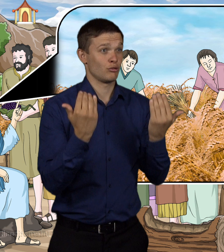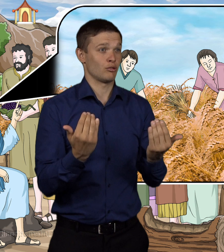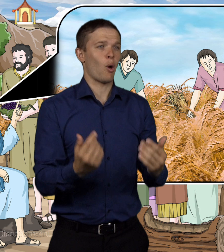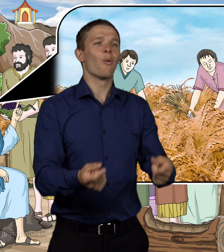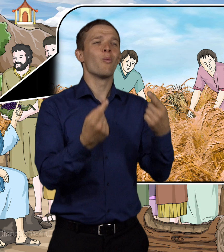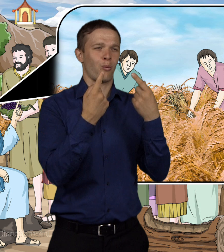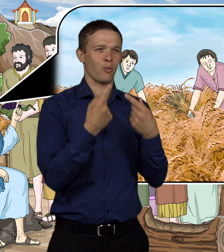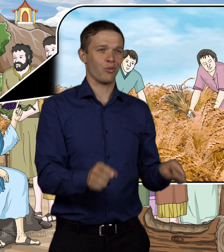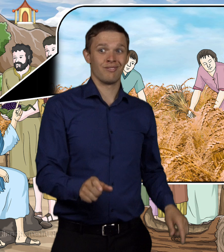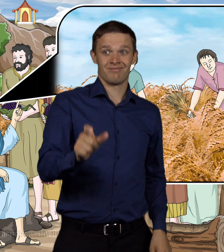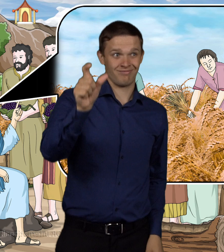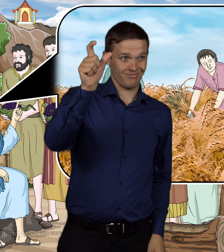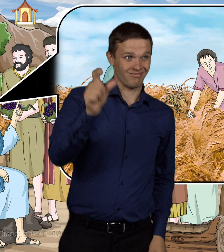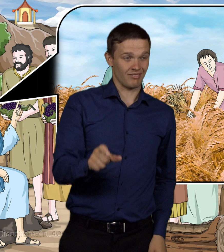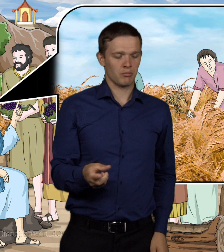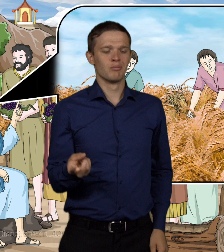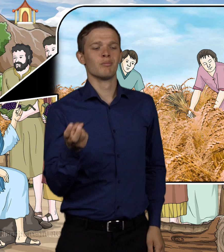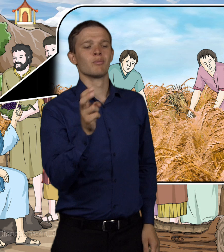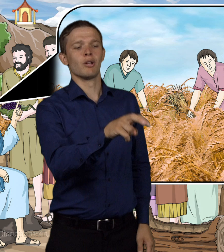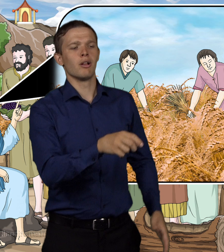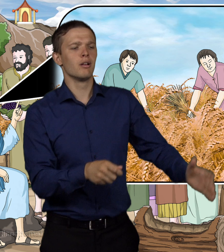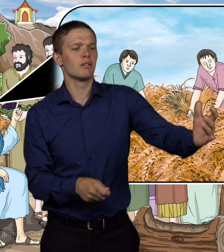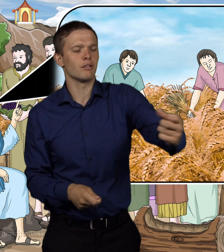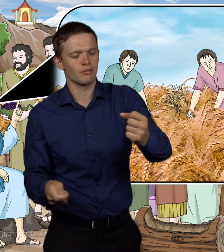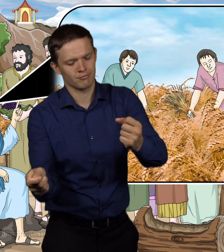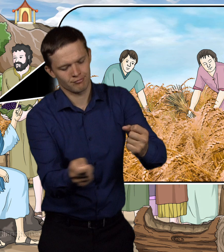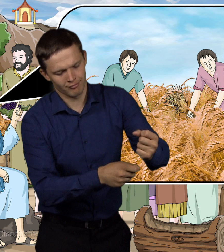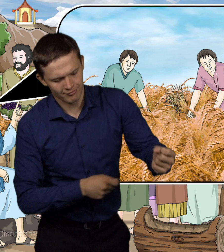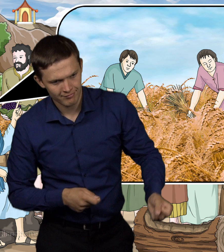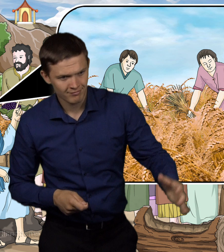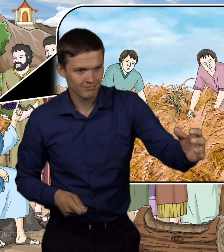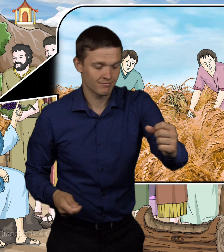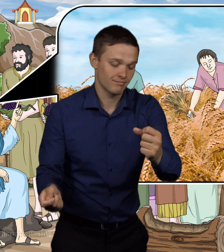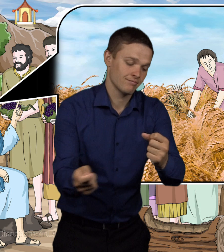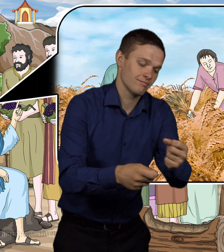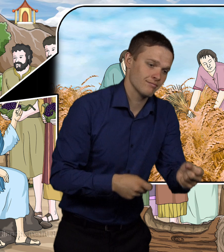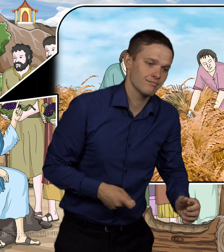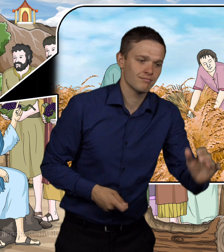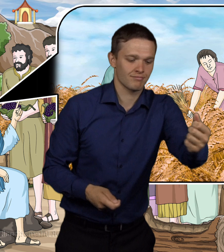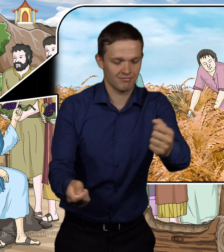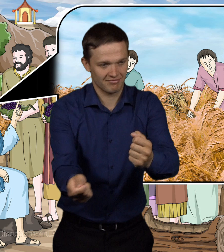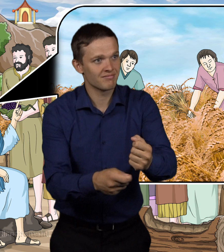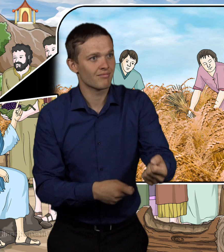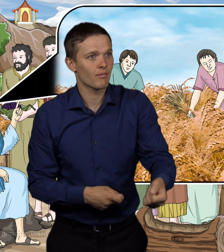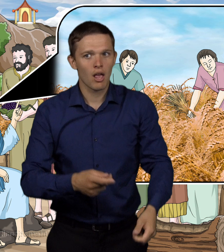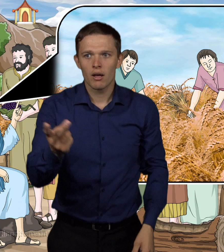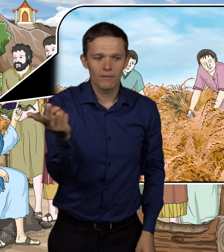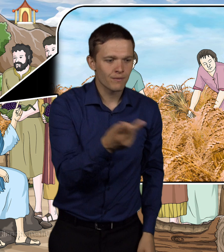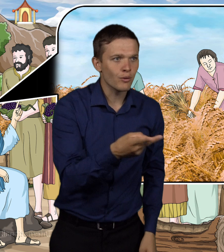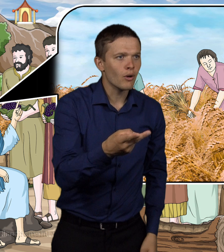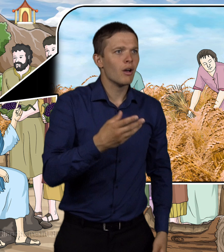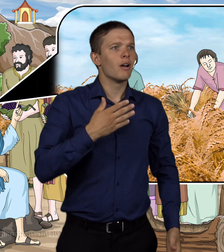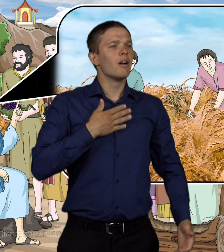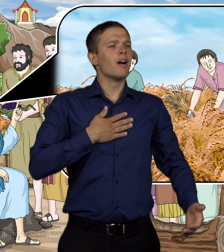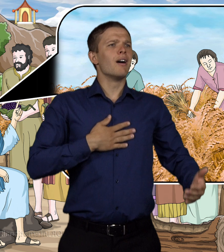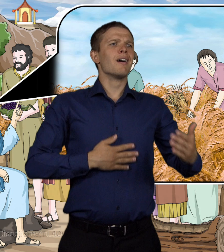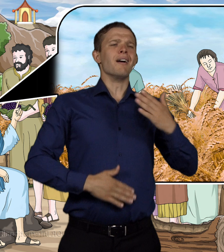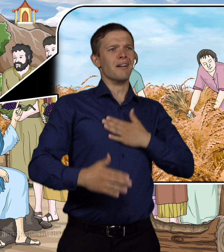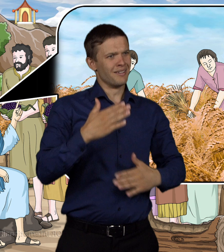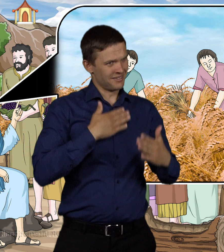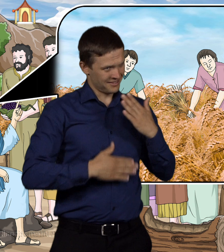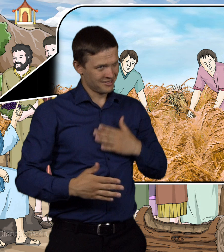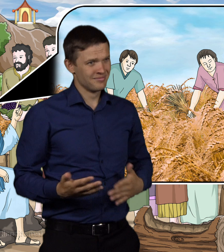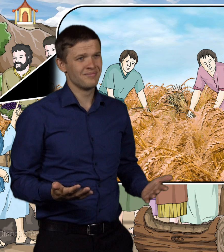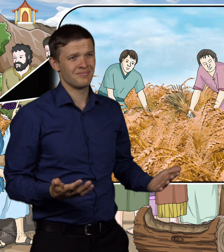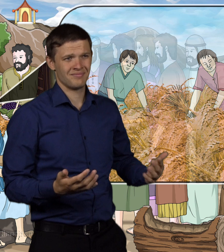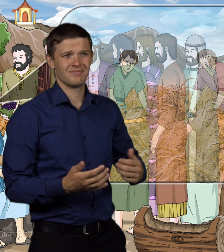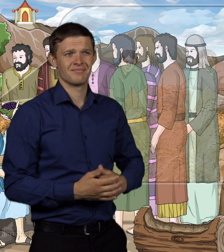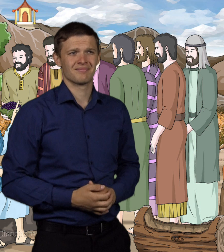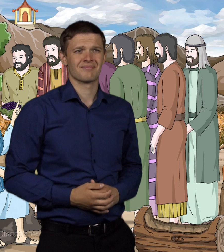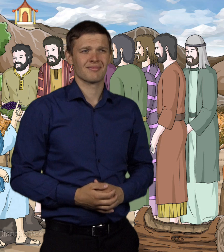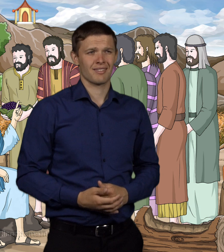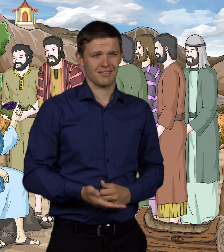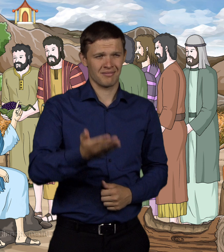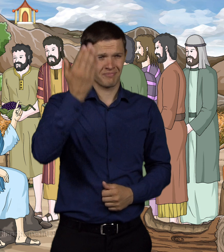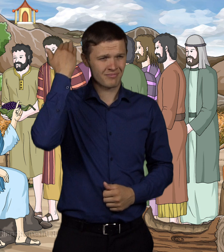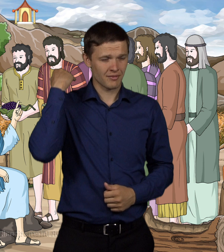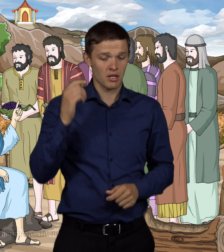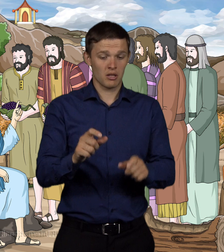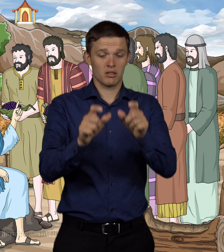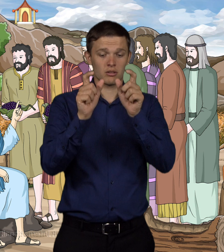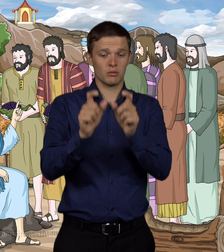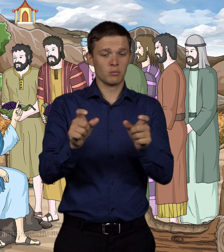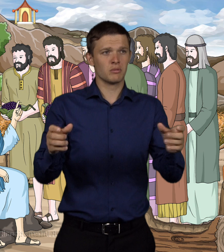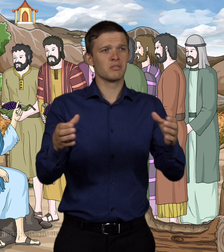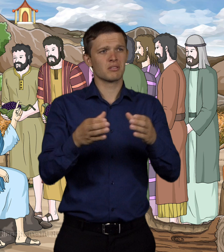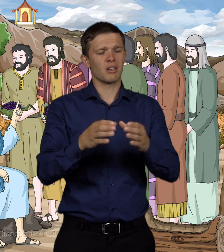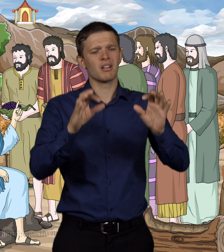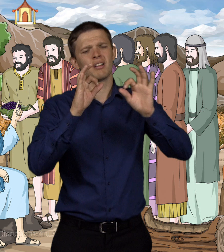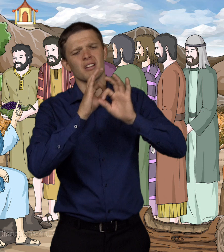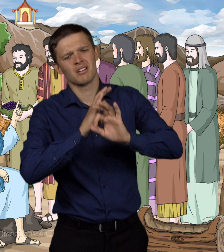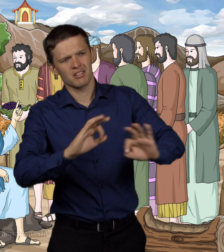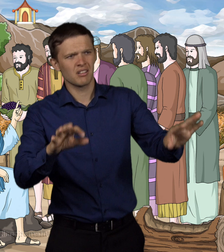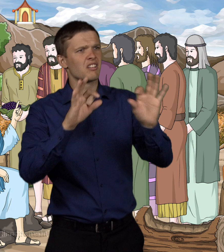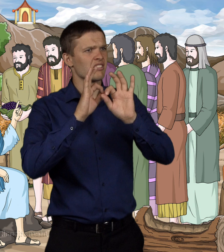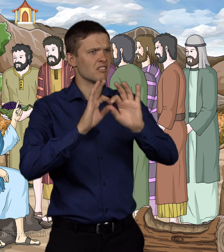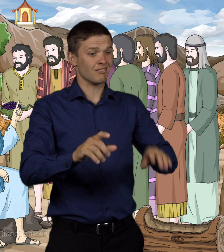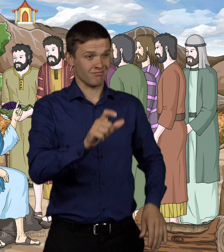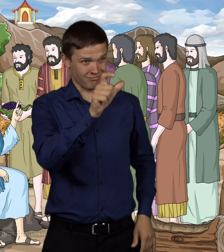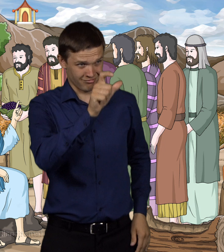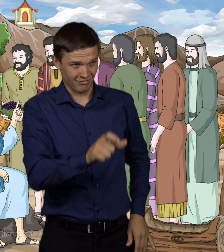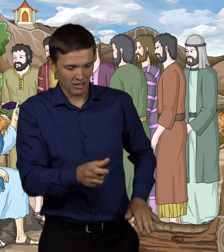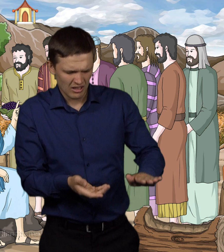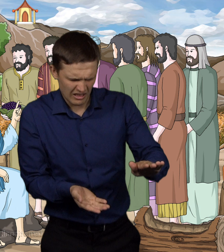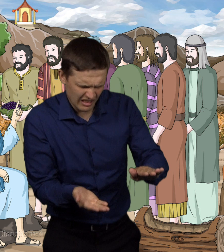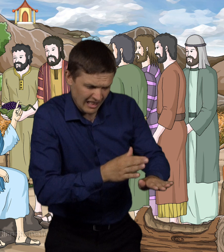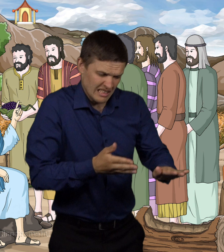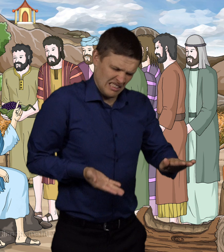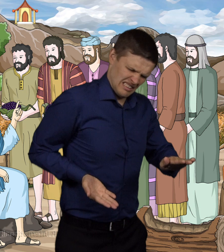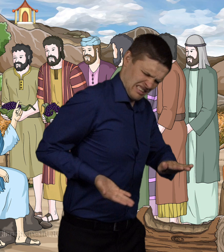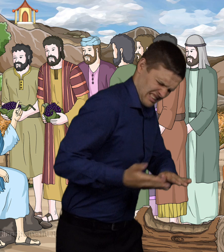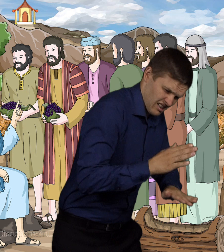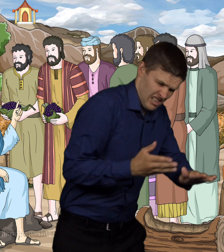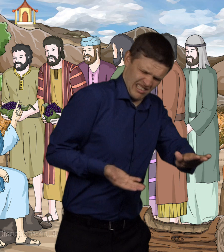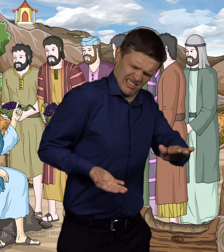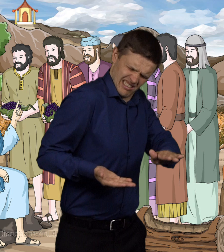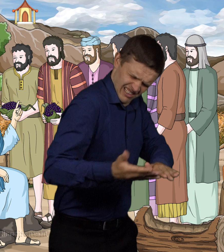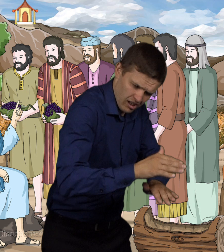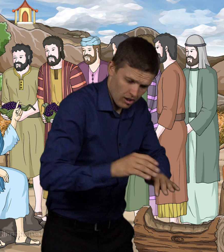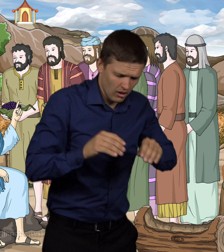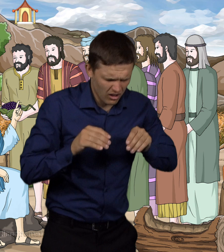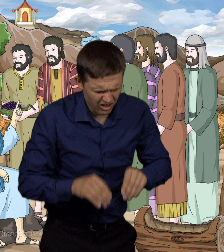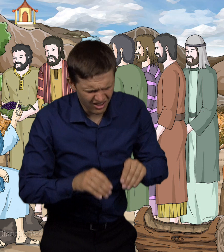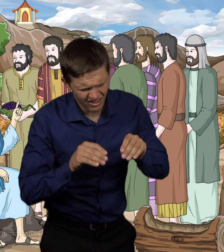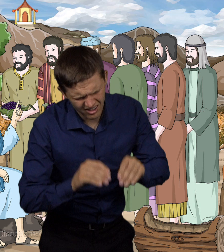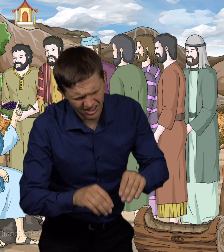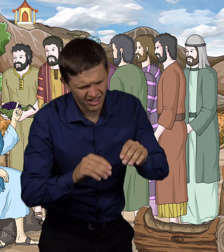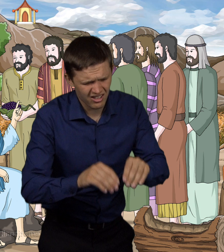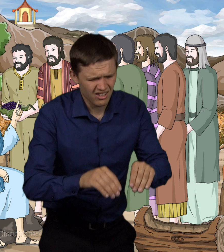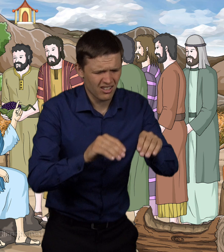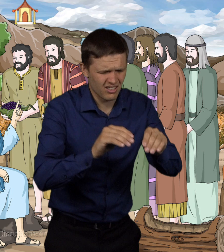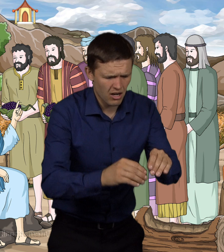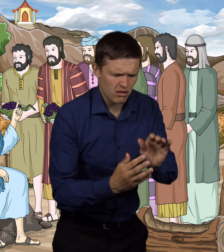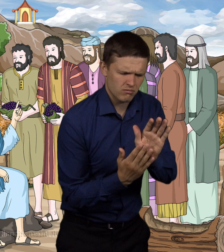I sent you to reap what you have not worked for;